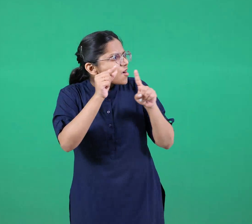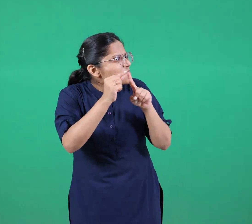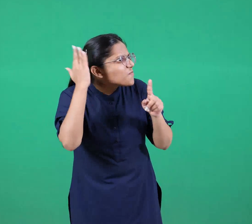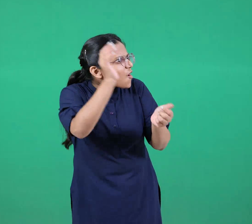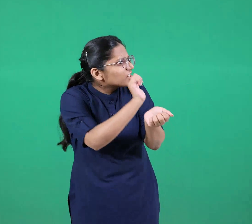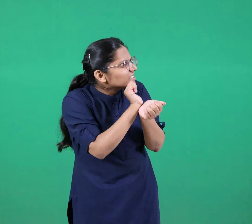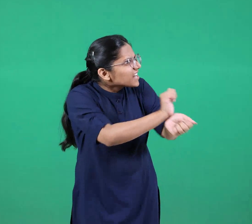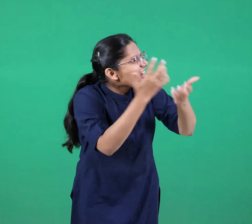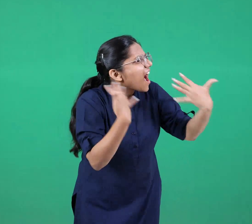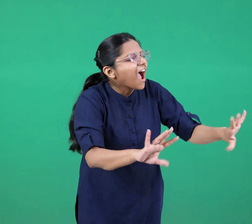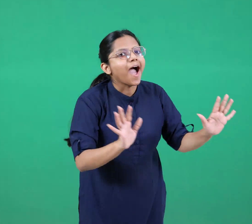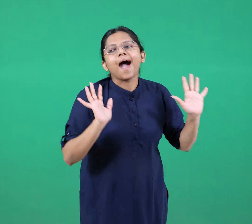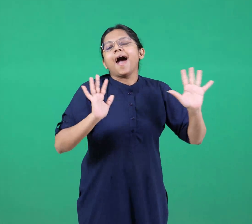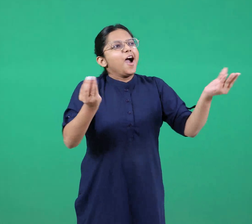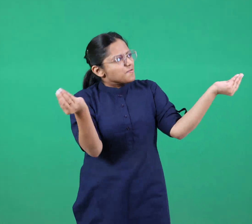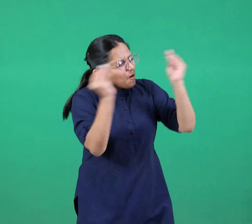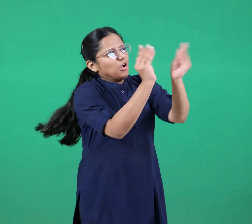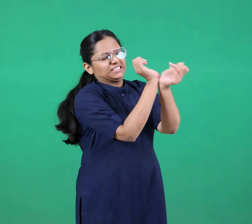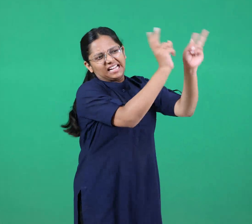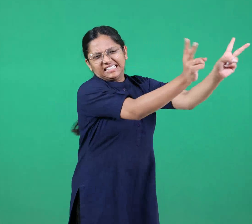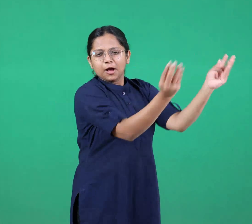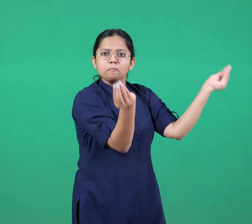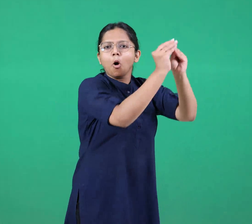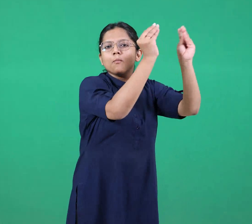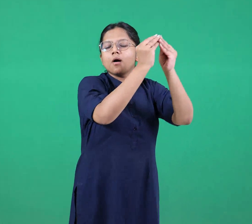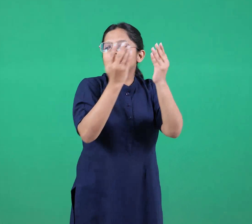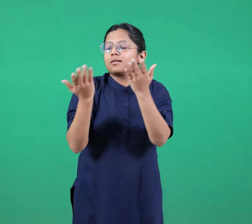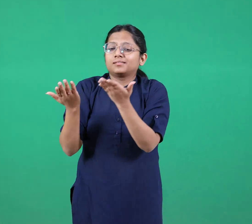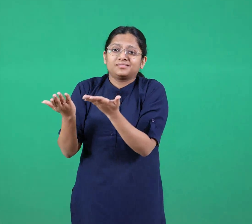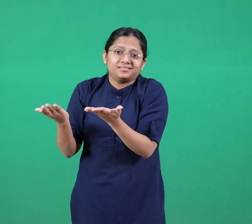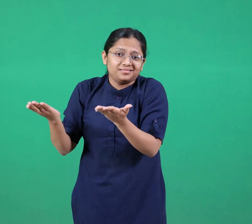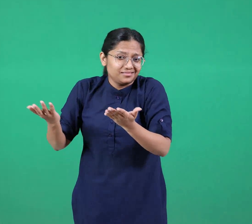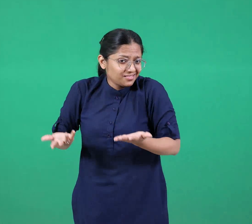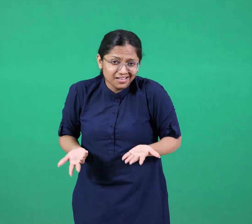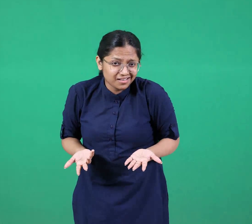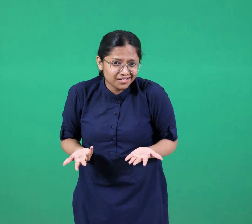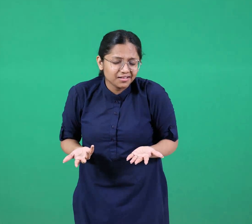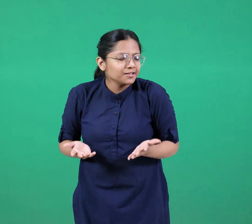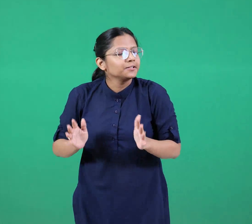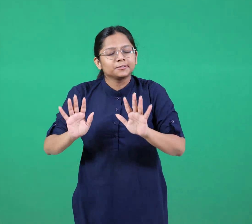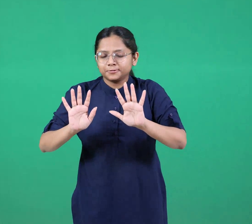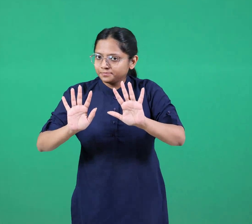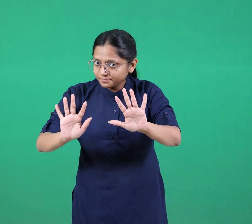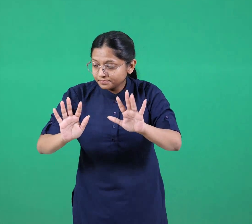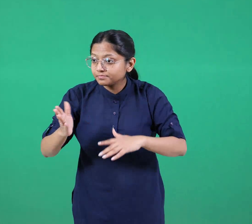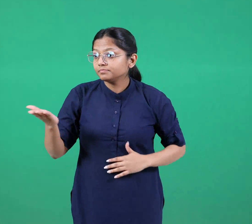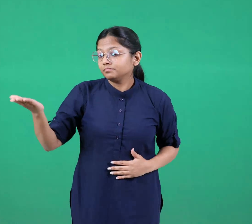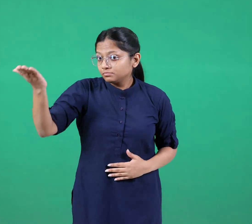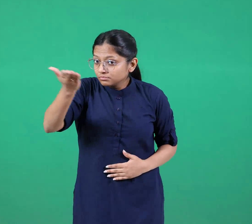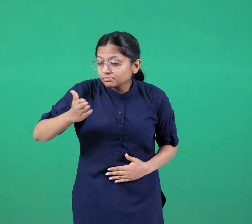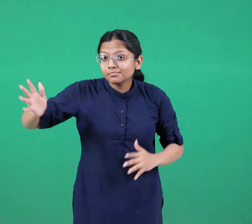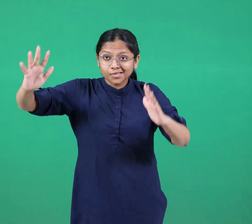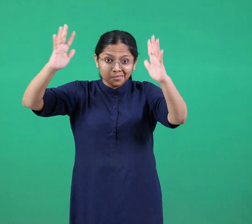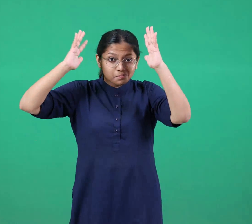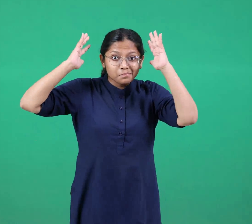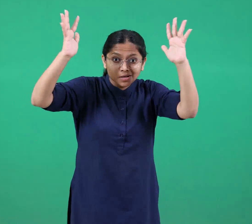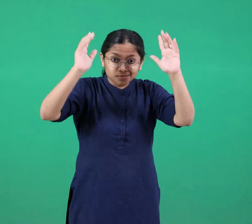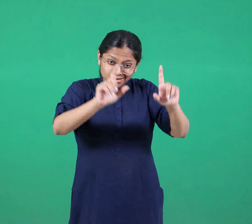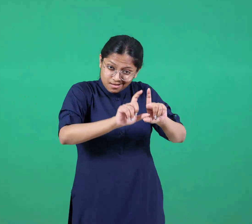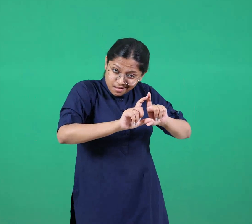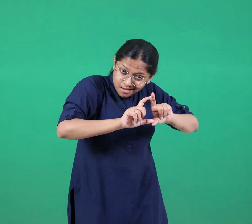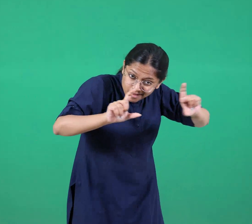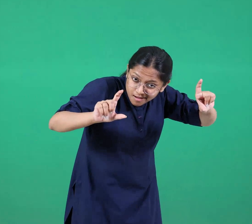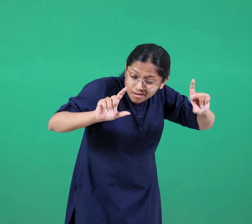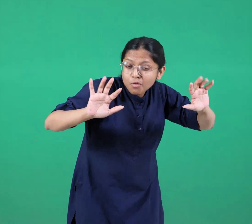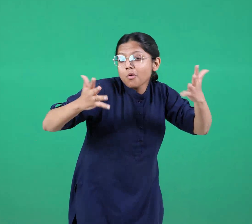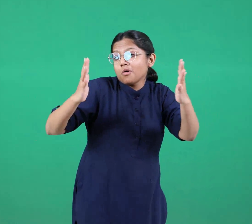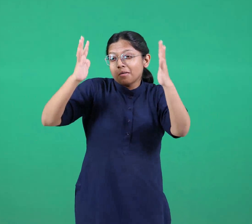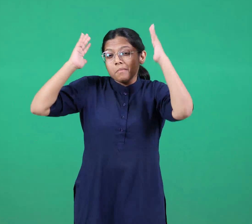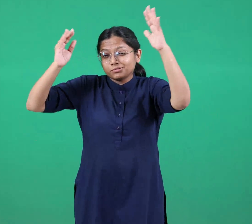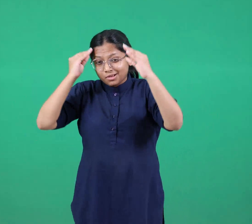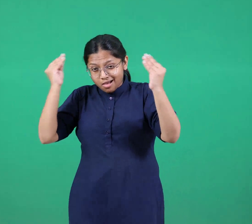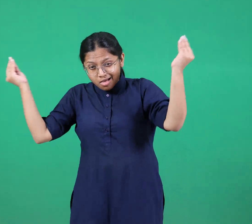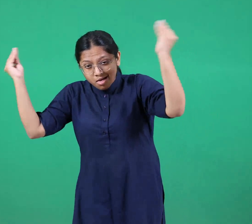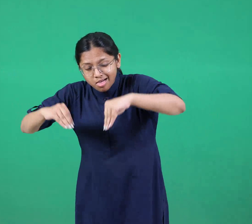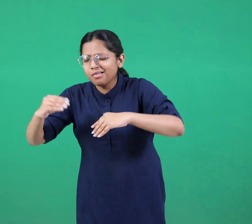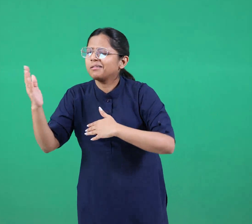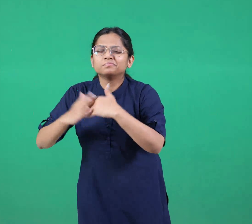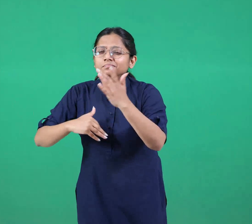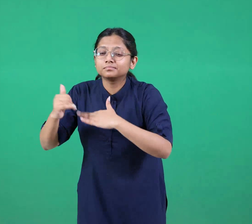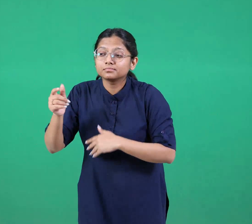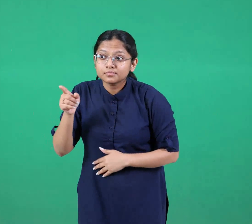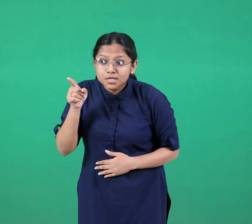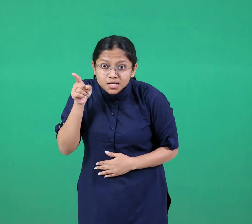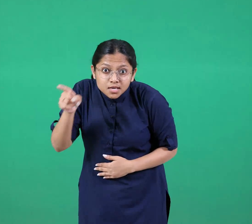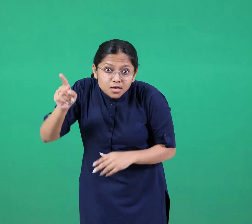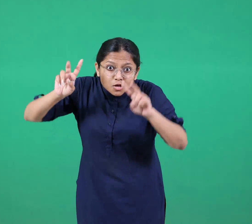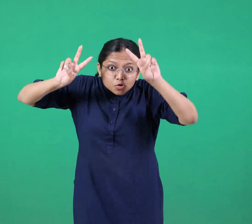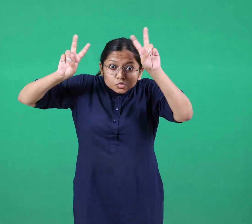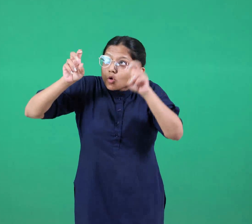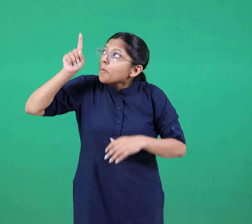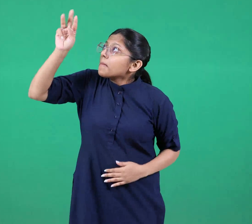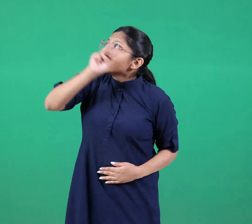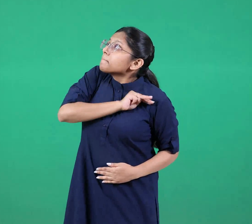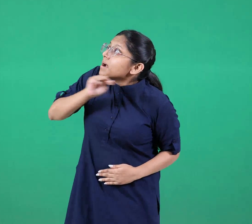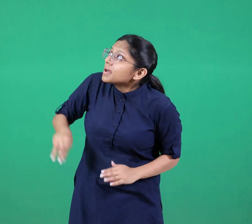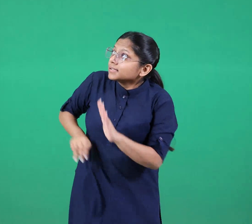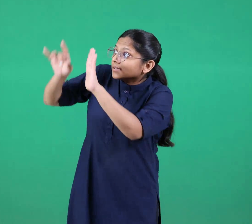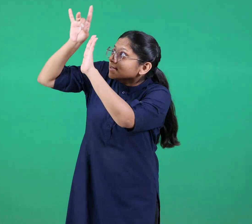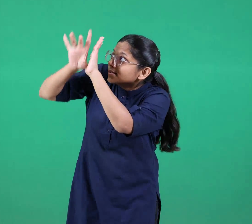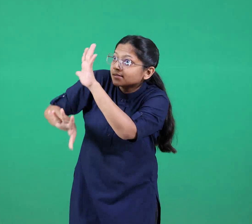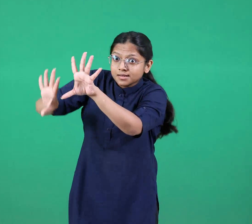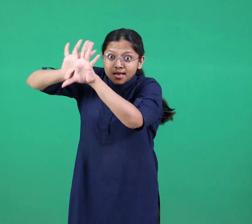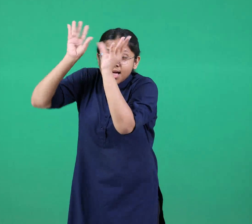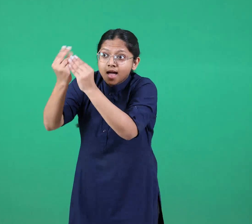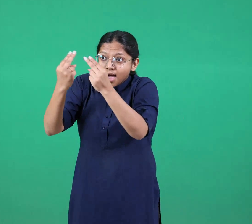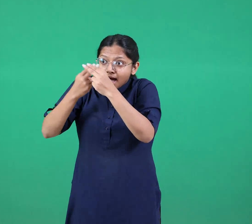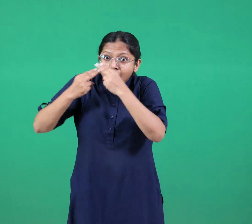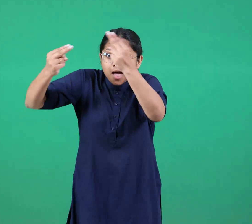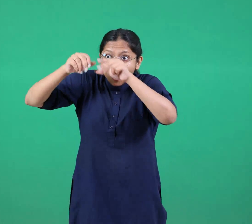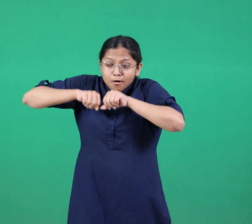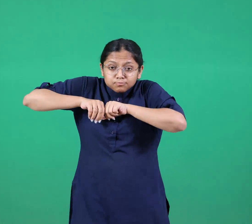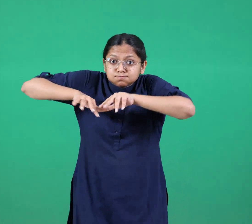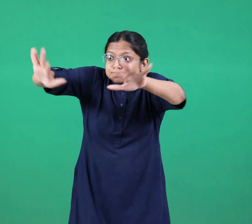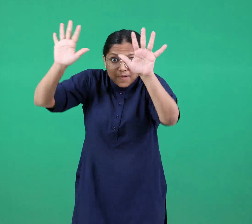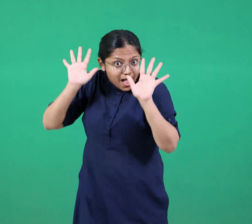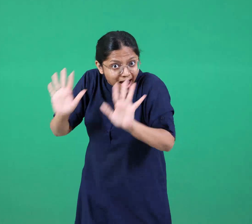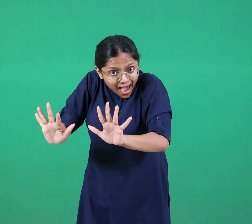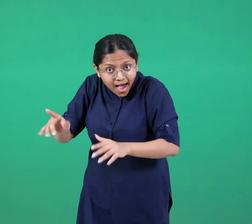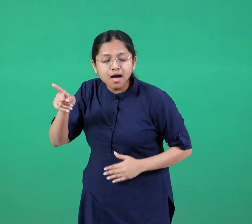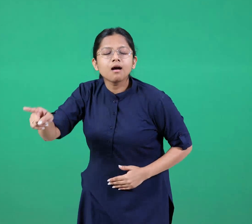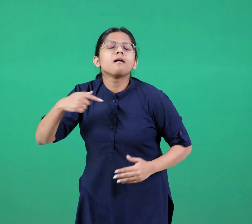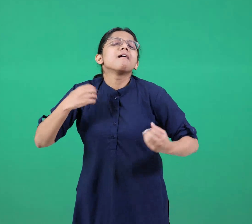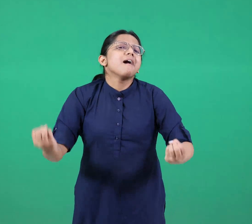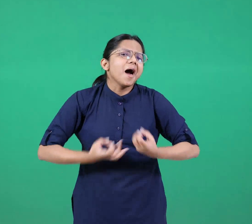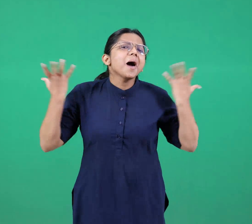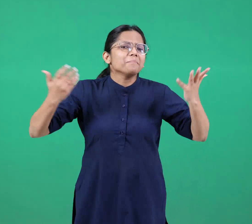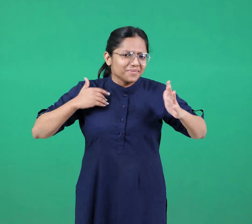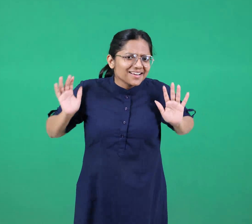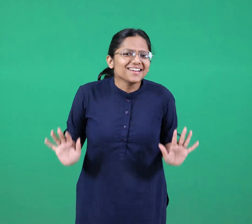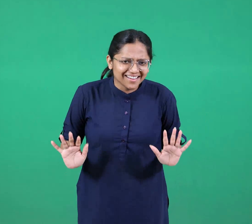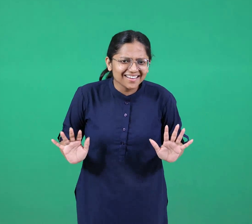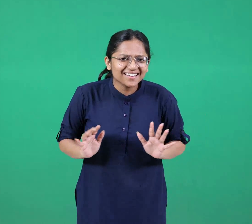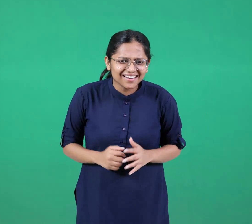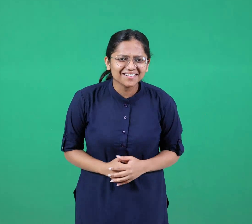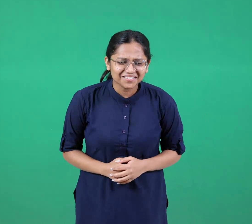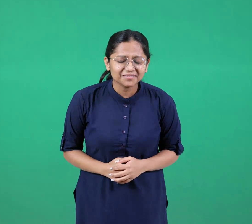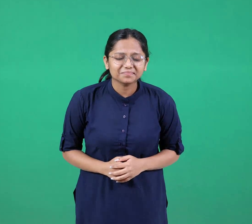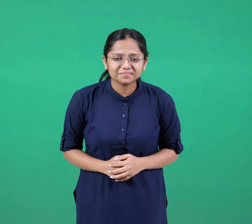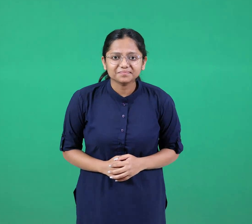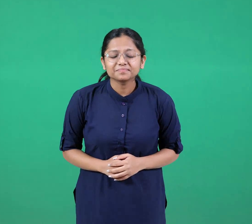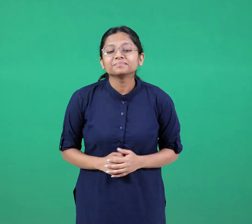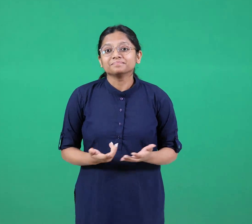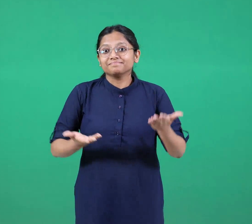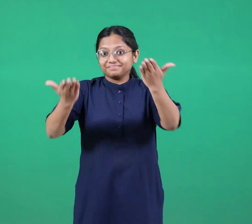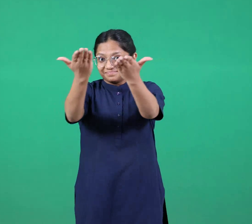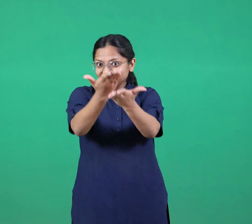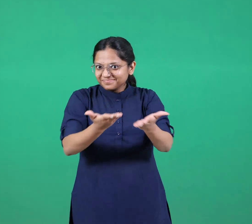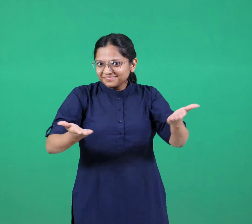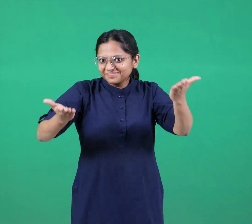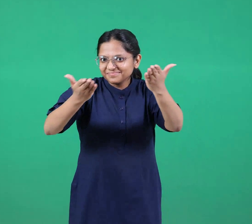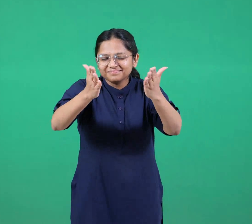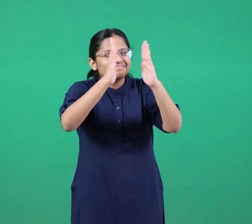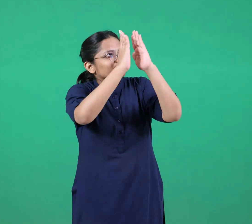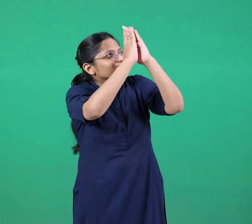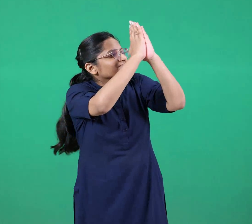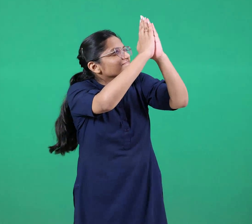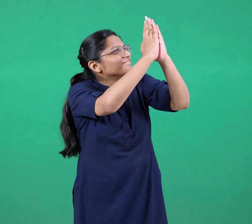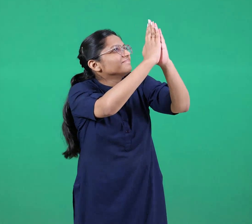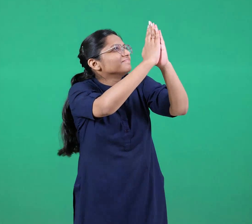Just this: that in every way, whether by false motives or true, Christ is preached. And in this I rejoice.